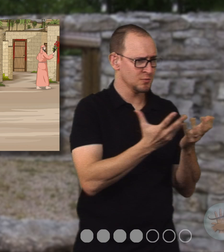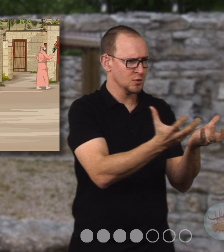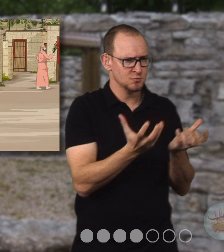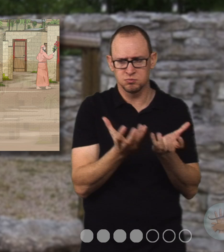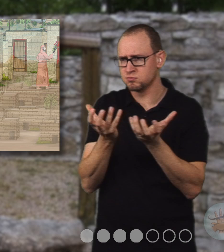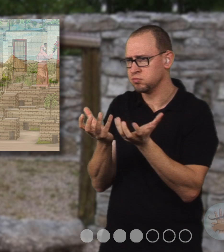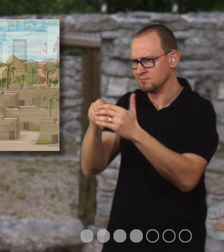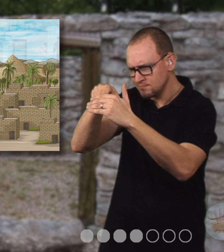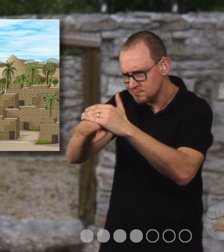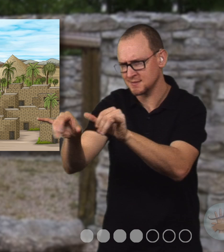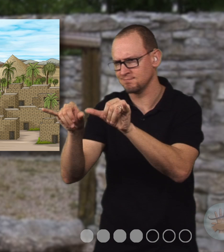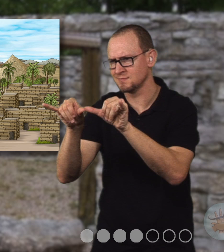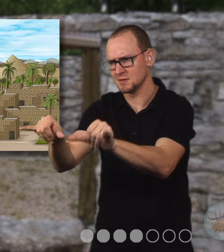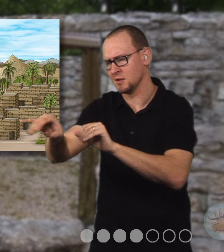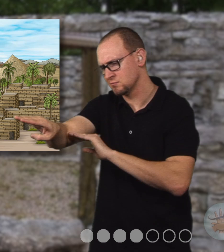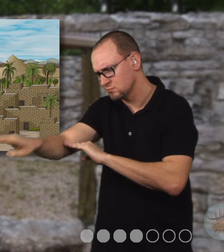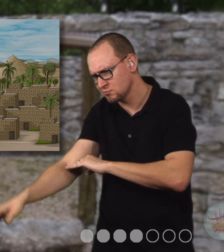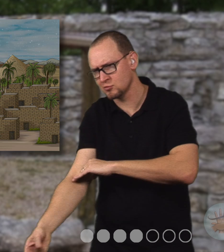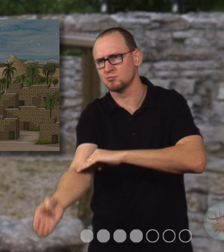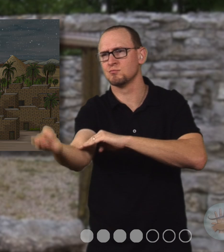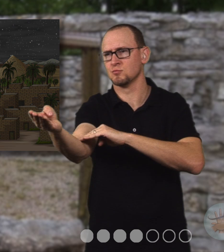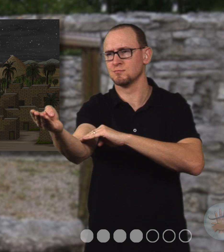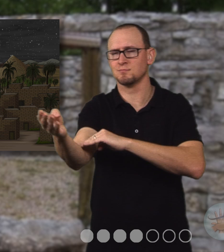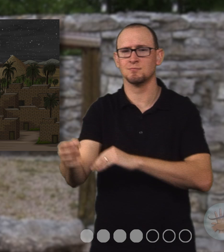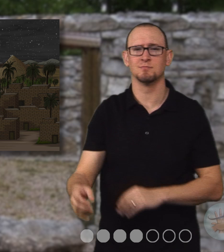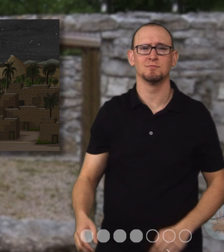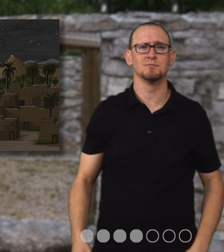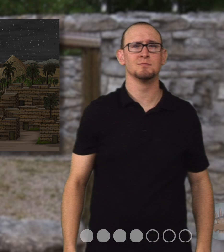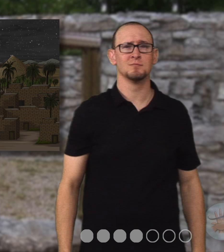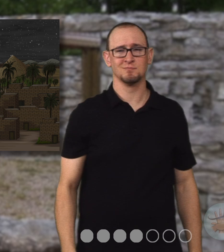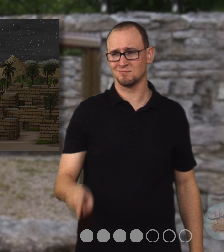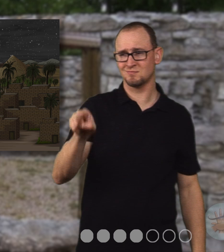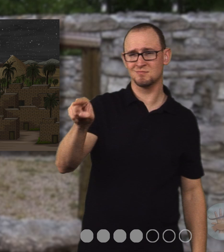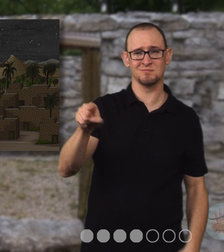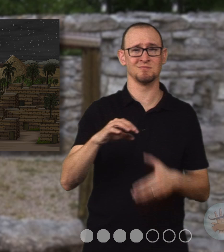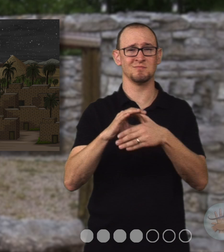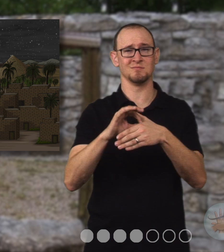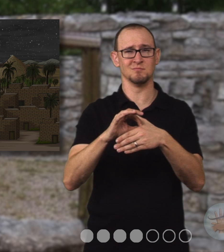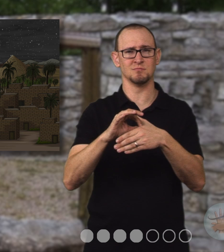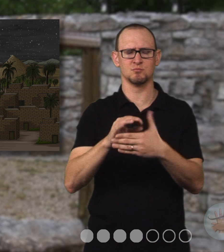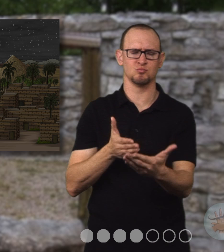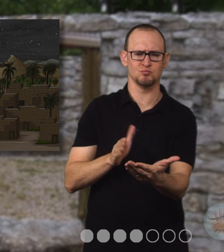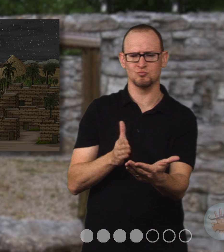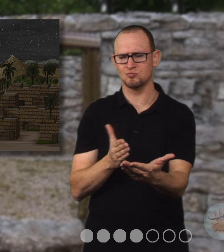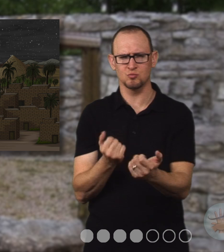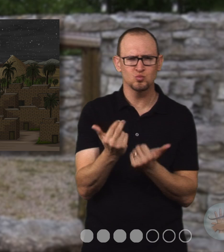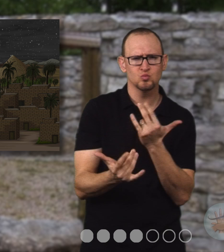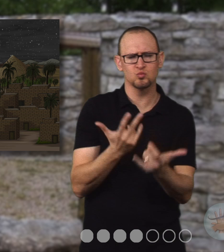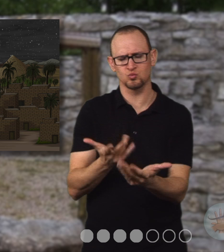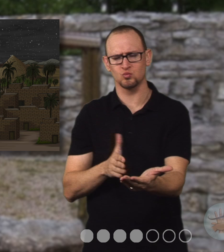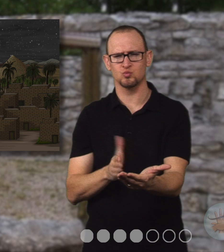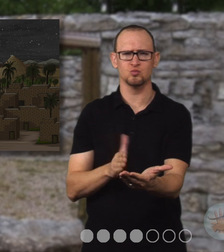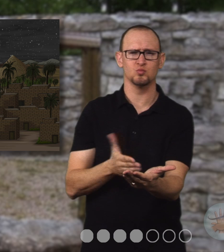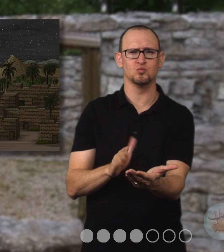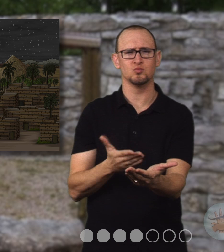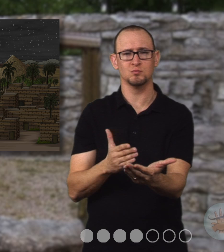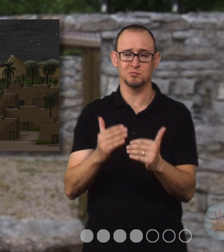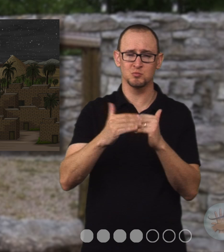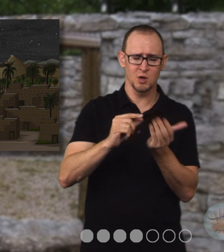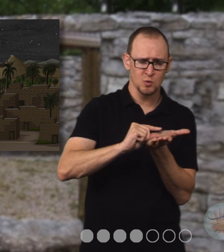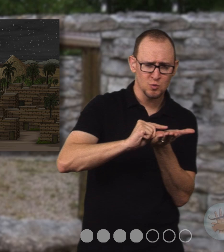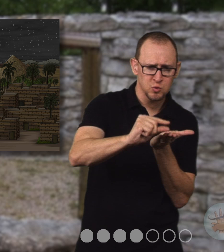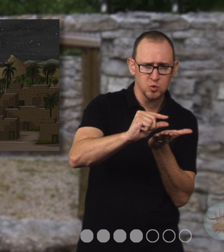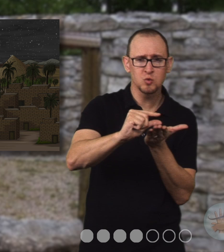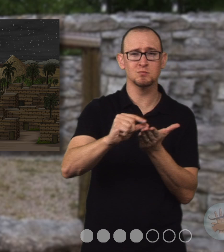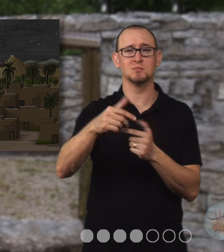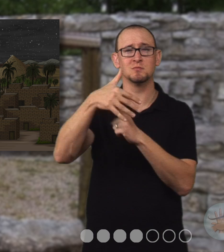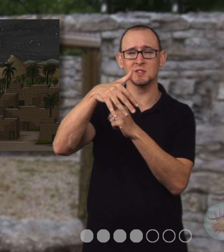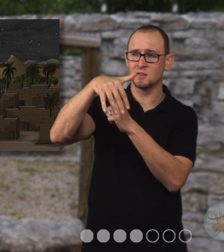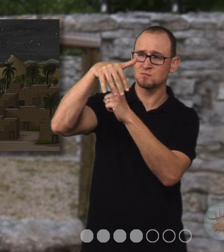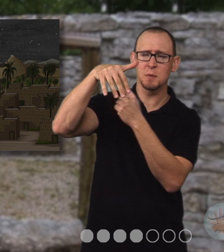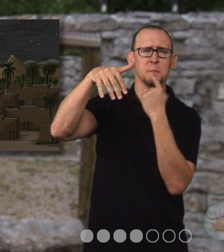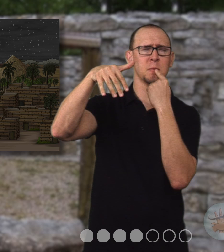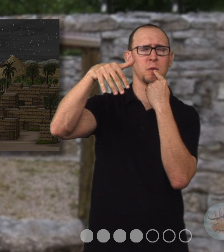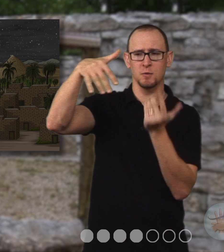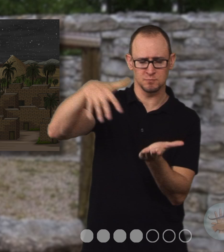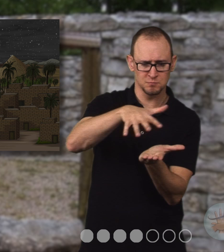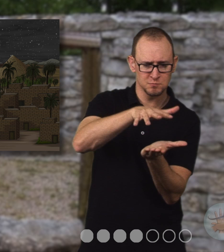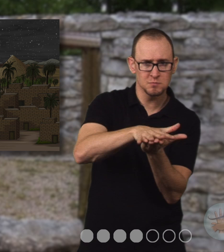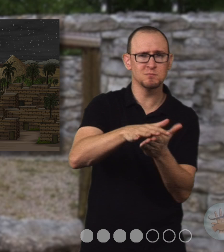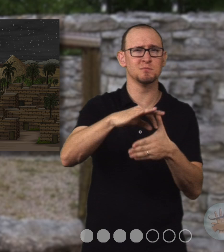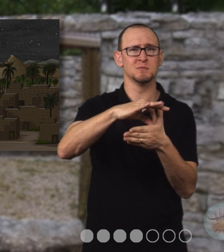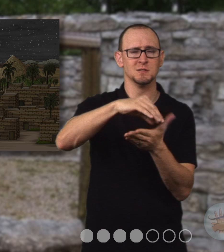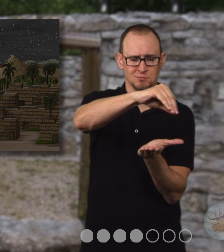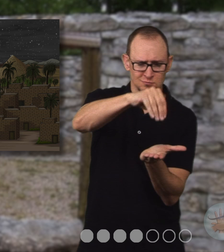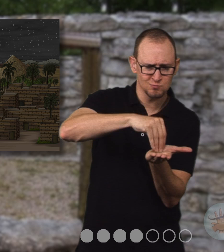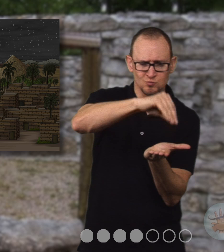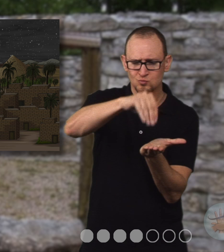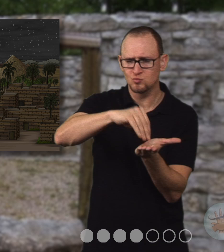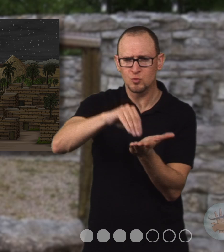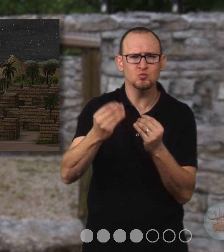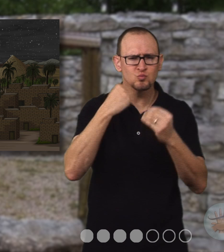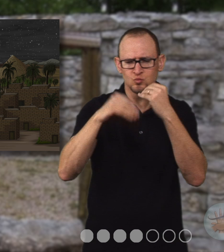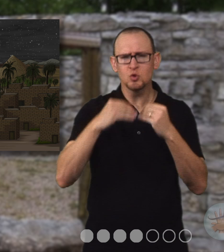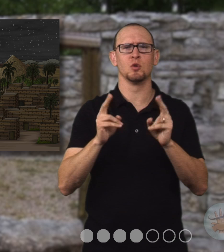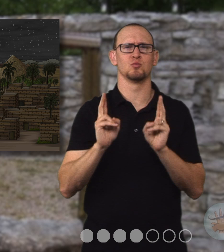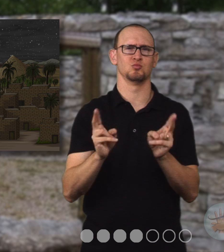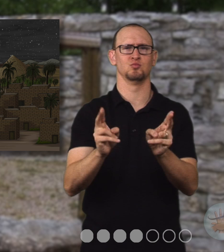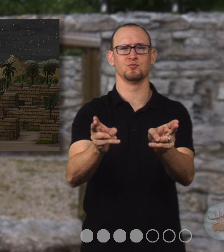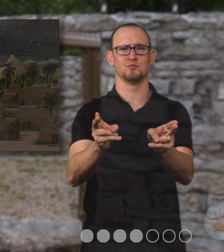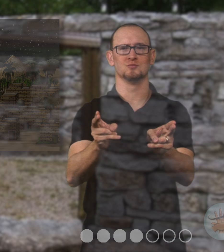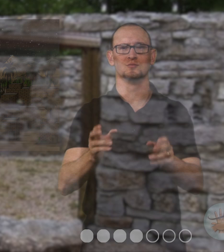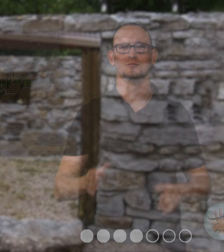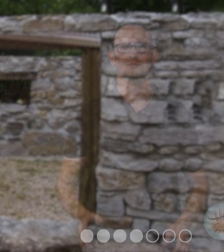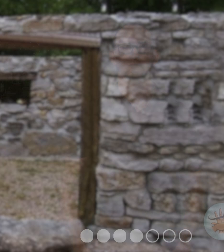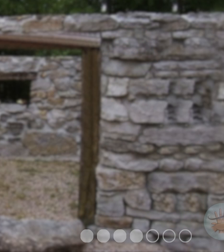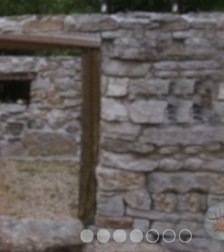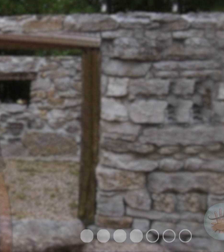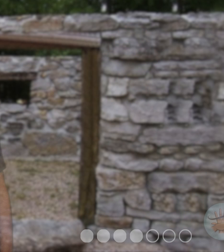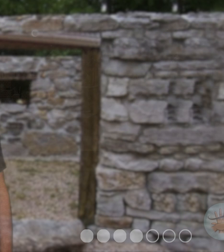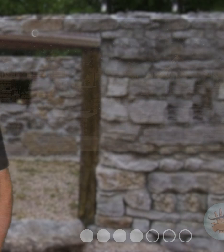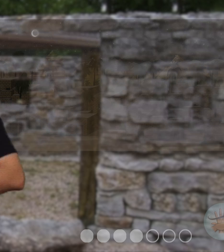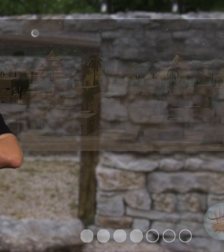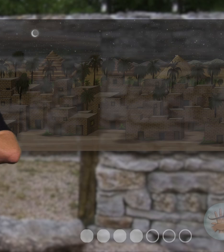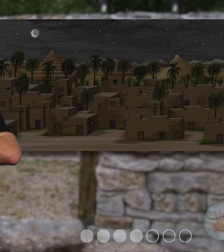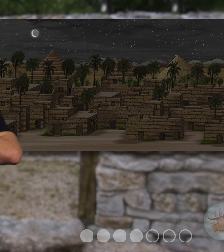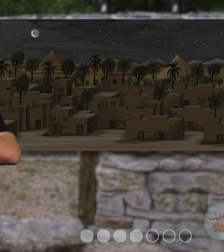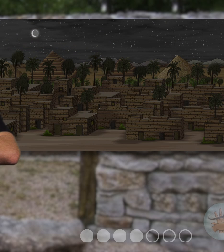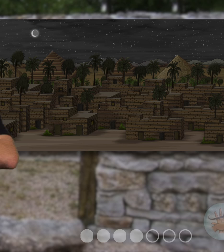None of you shall go out the door of his house until morning. you are to reply, ‘It is the Passover sacrifice to the LORD, who passed over the houses of the Israelites in Egypt when He struck down the Egyptians and spared our homes.’” Then the people bowed down and worshiped.